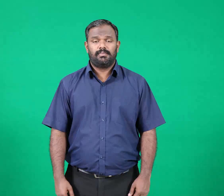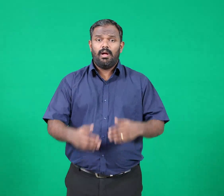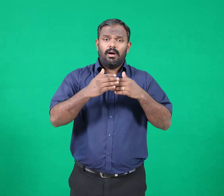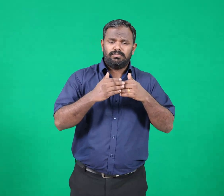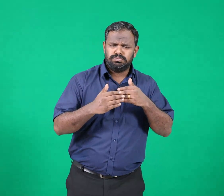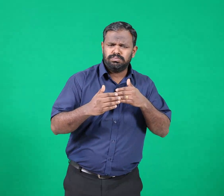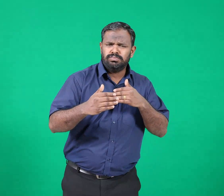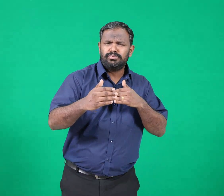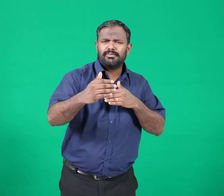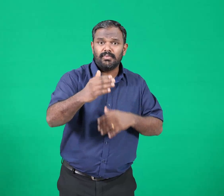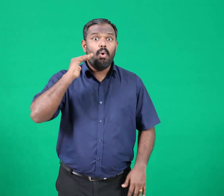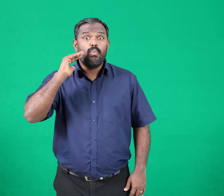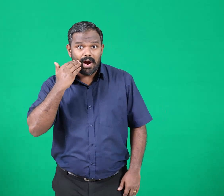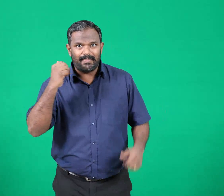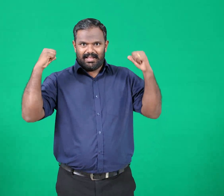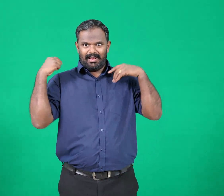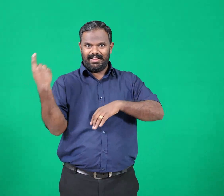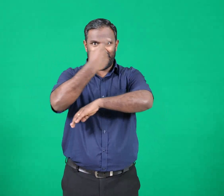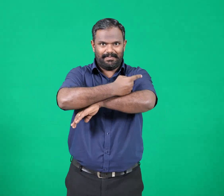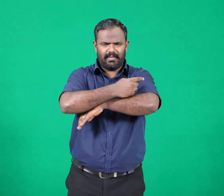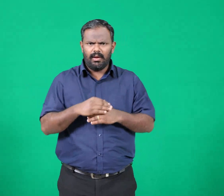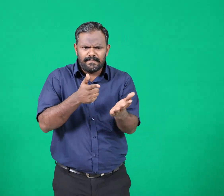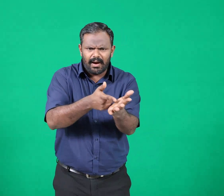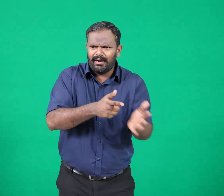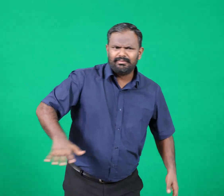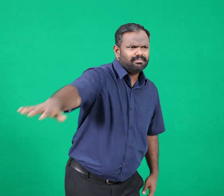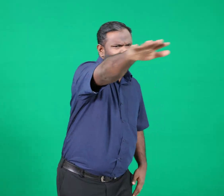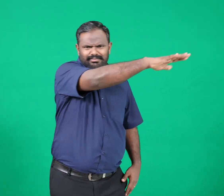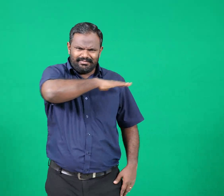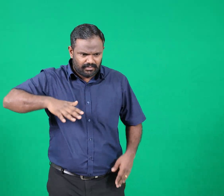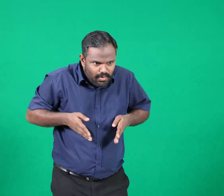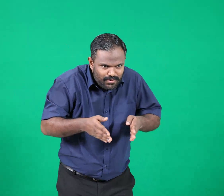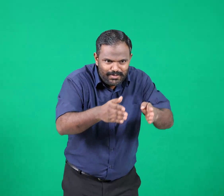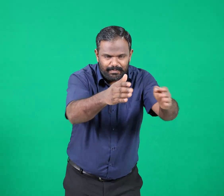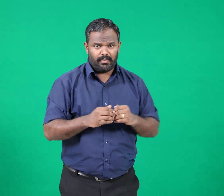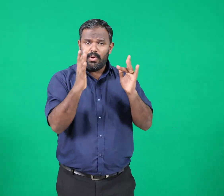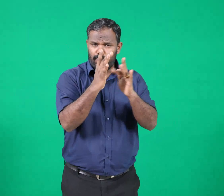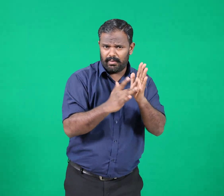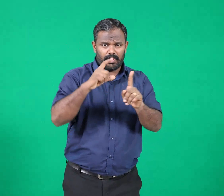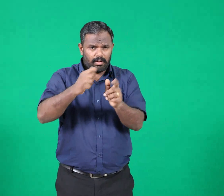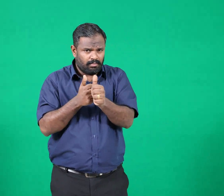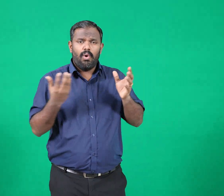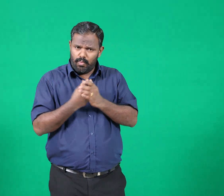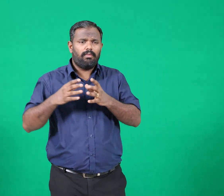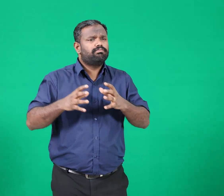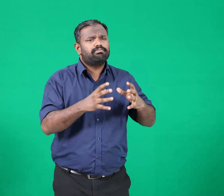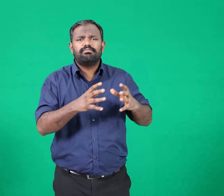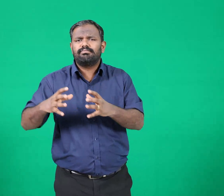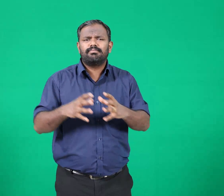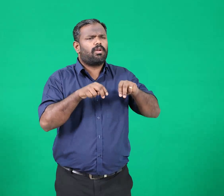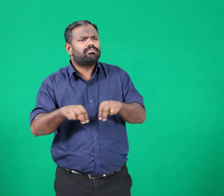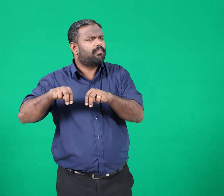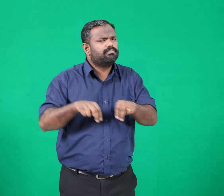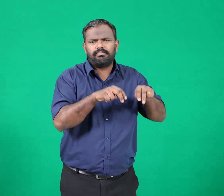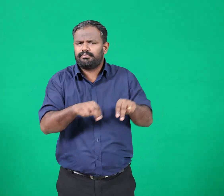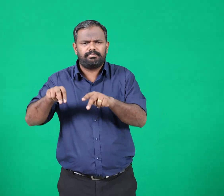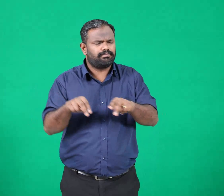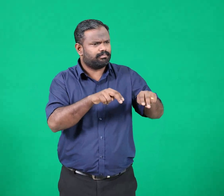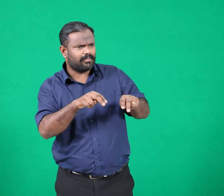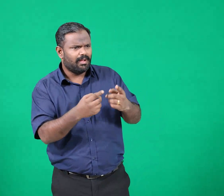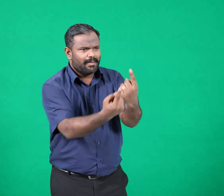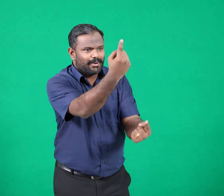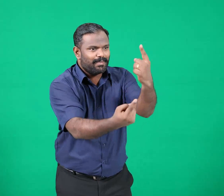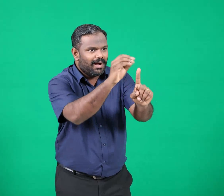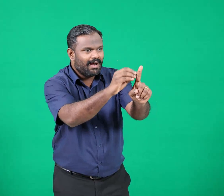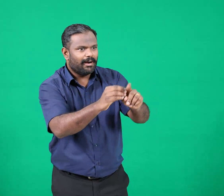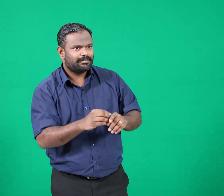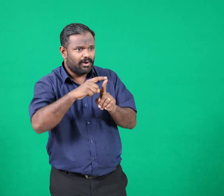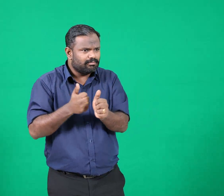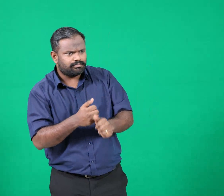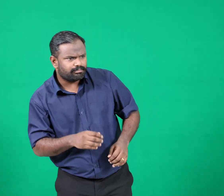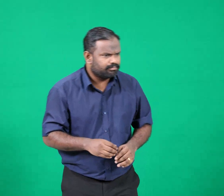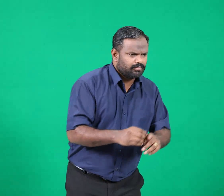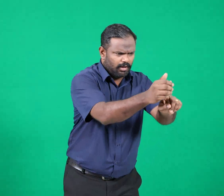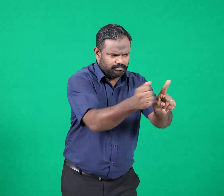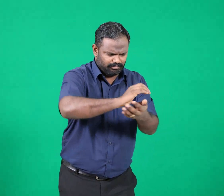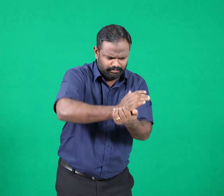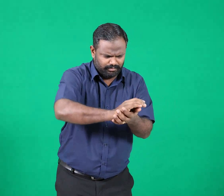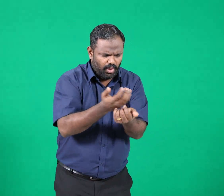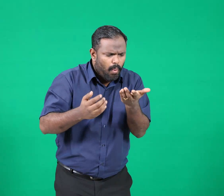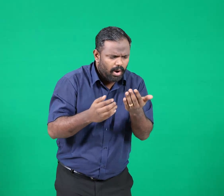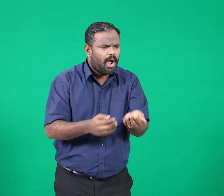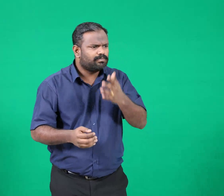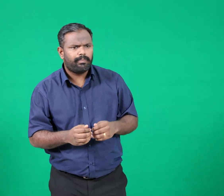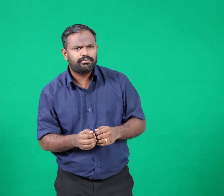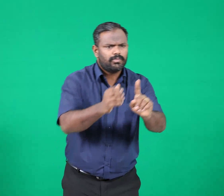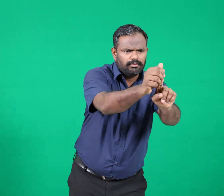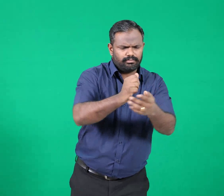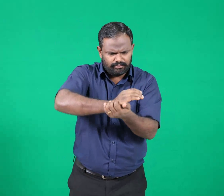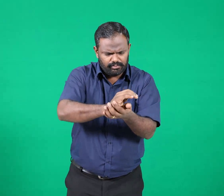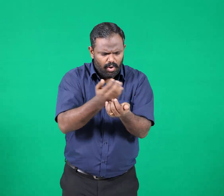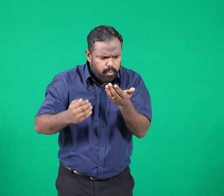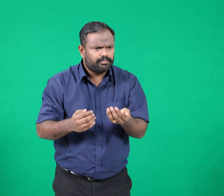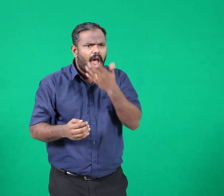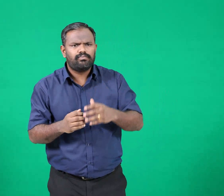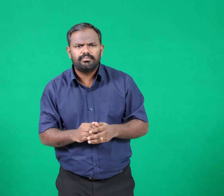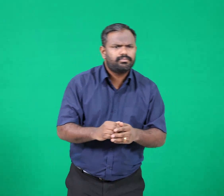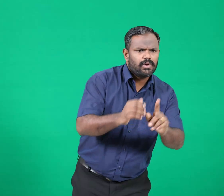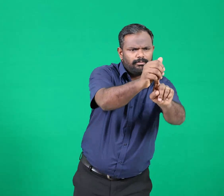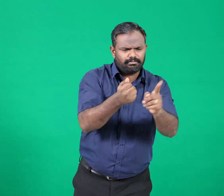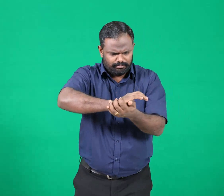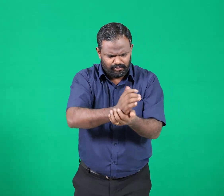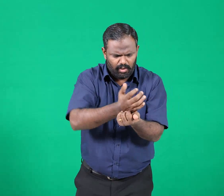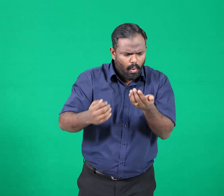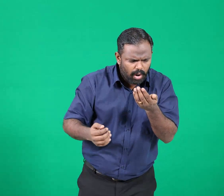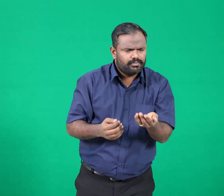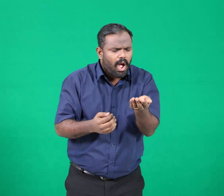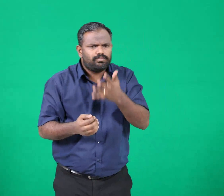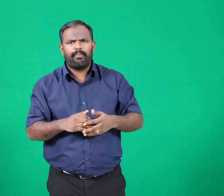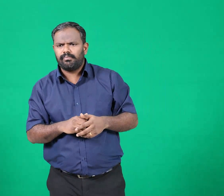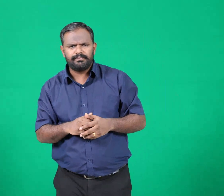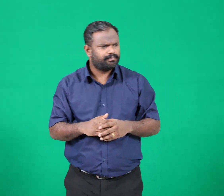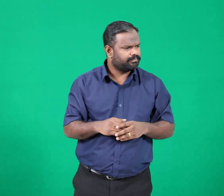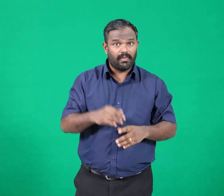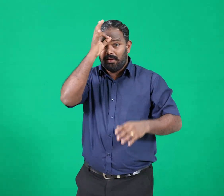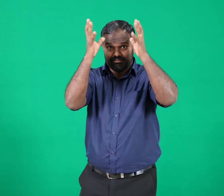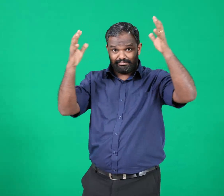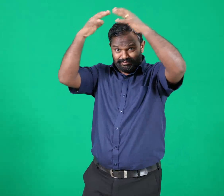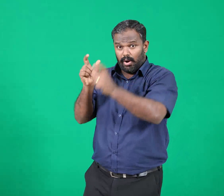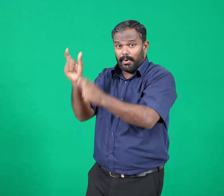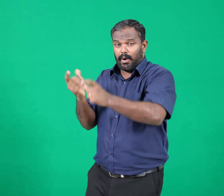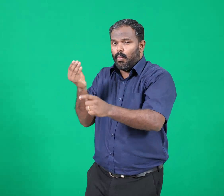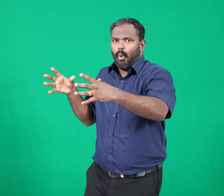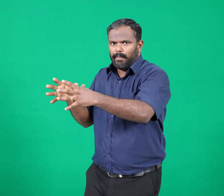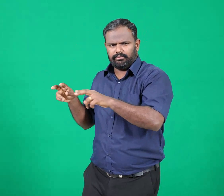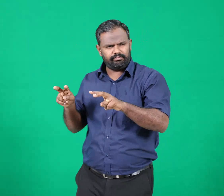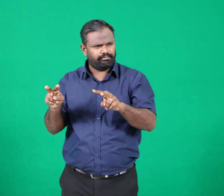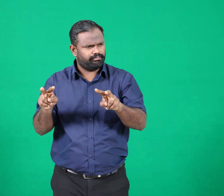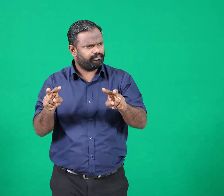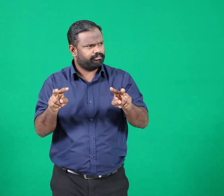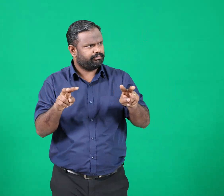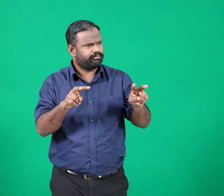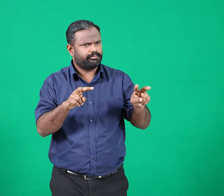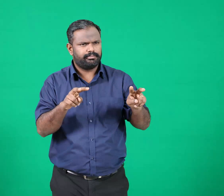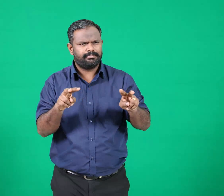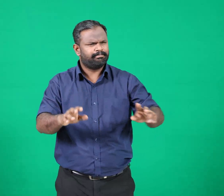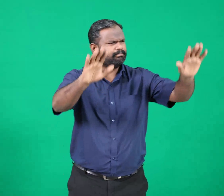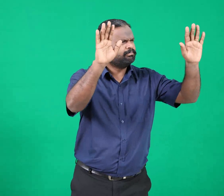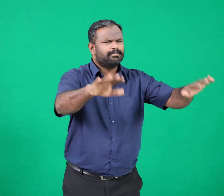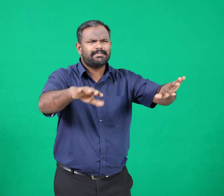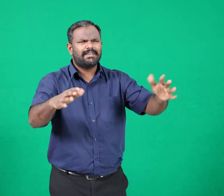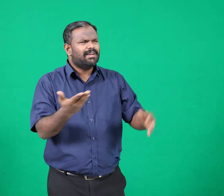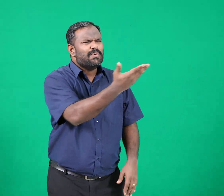One Sabbath Jesus was passing through the grainfields, and His disciples began to pick the heads of grain, rub them in their hands, and eat them.